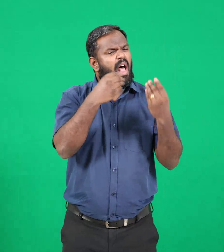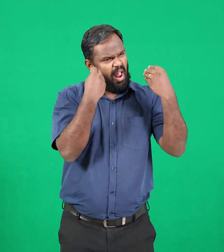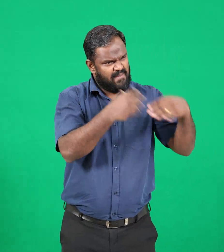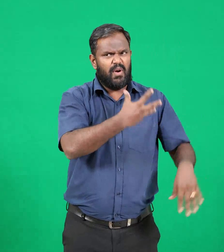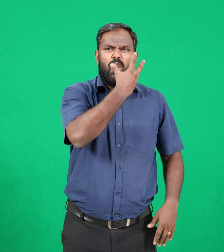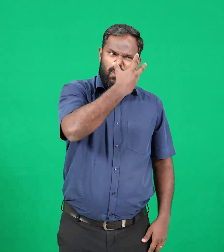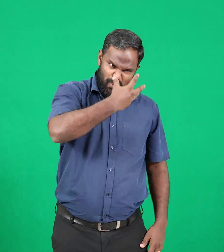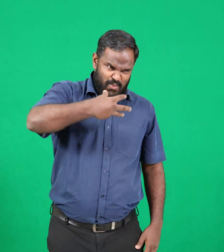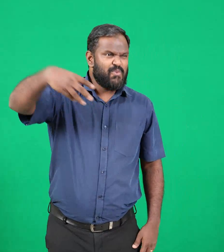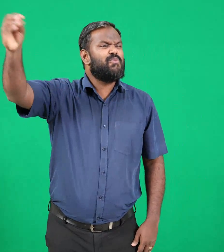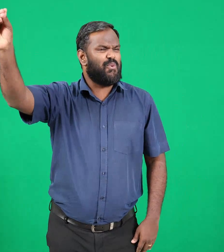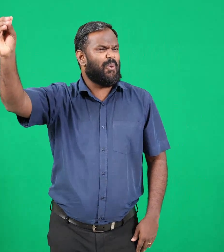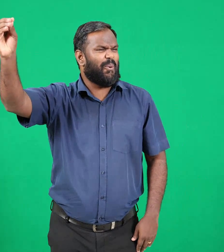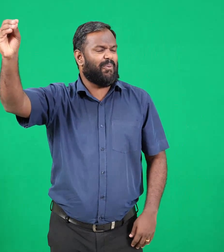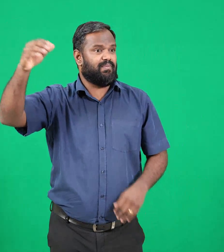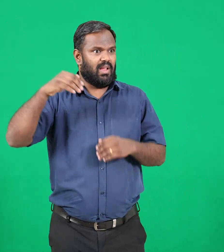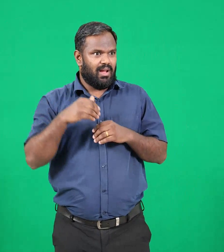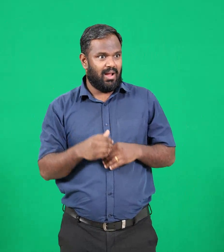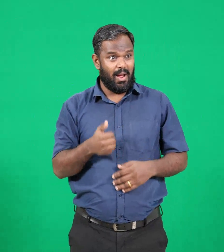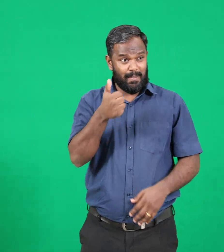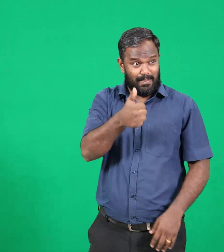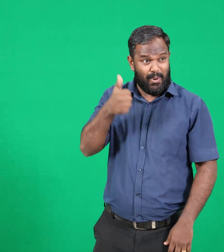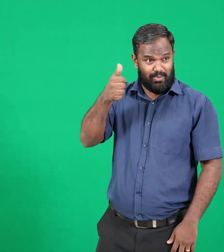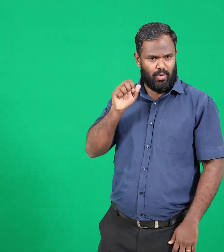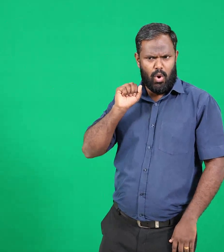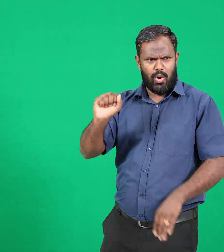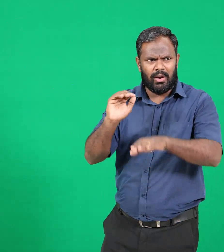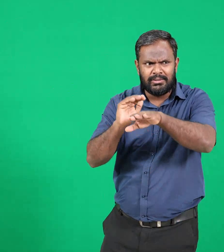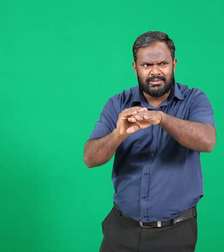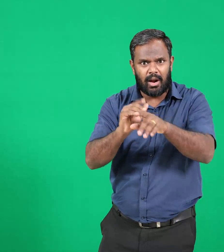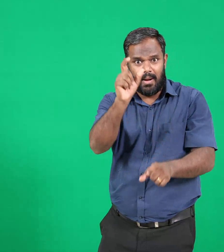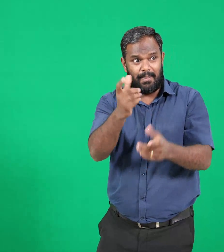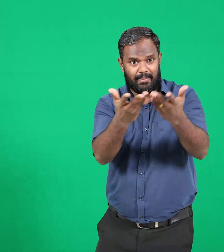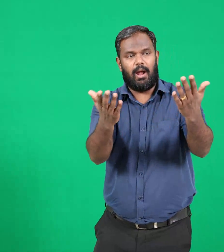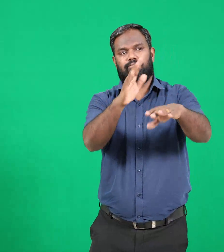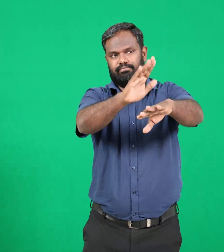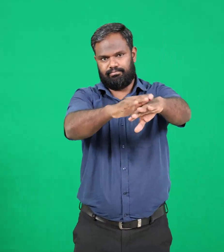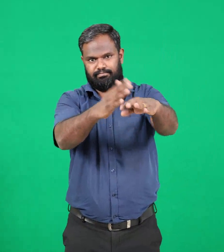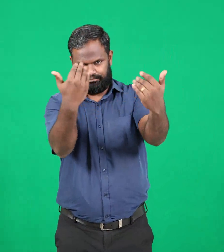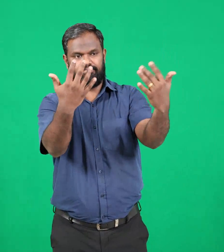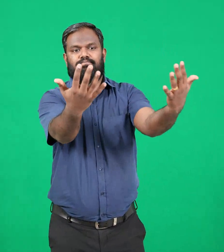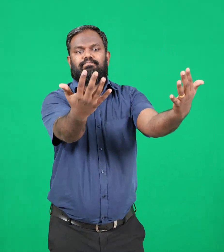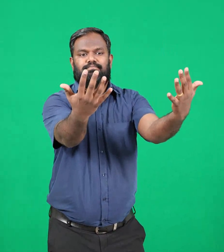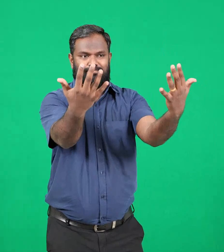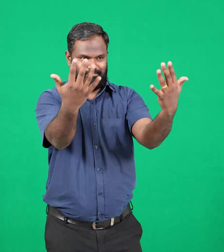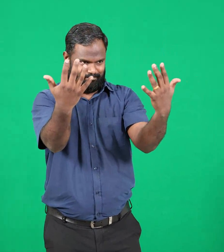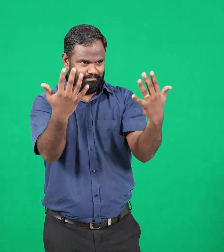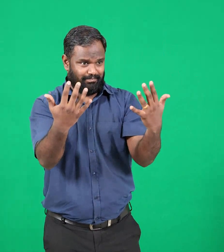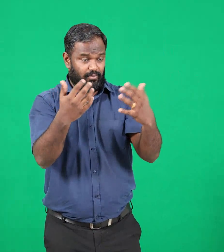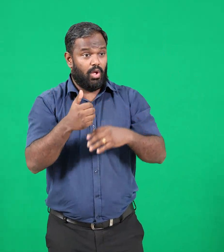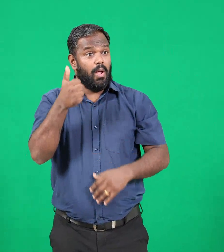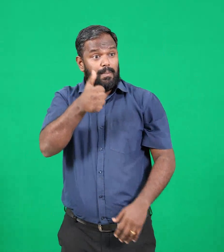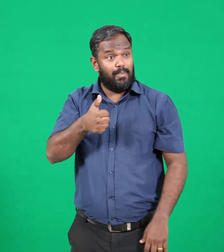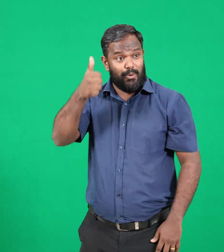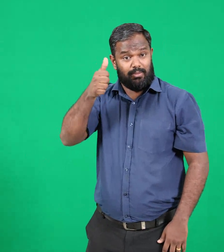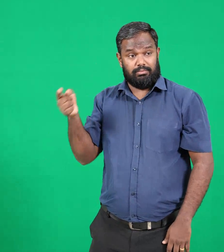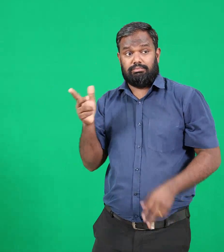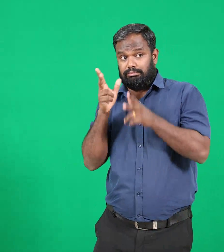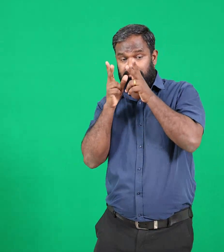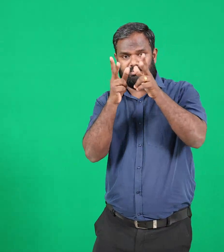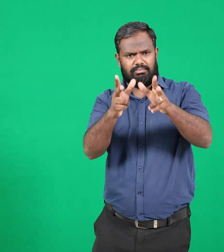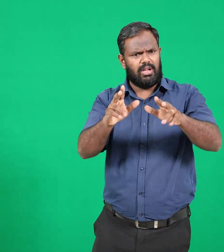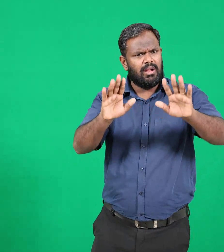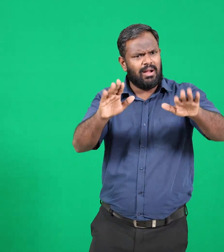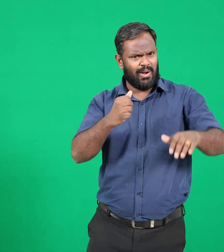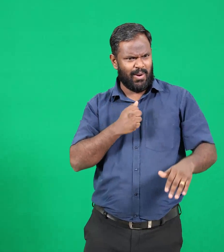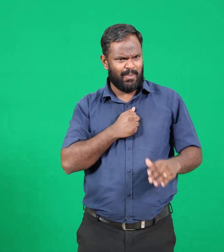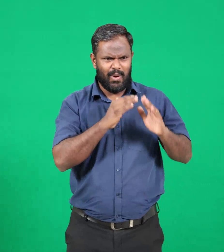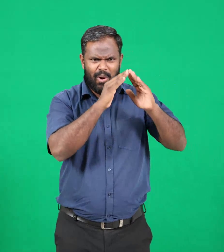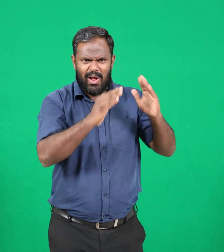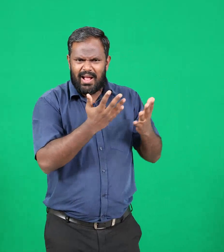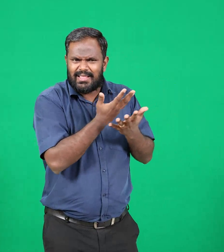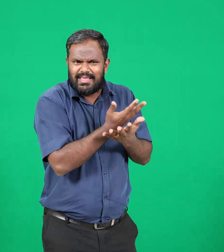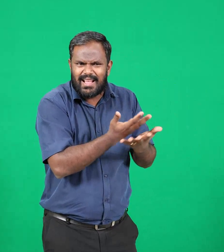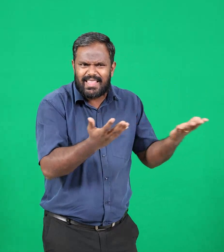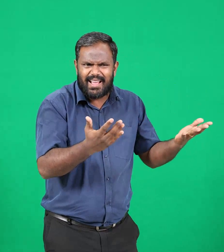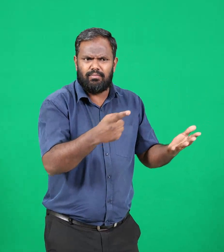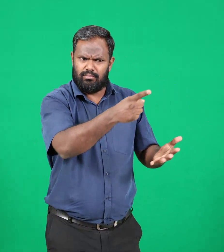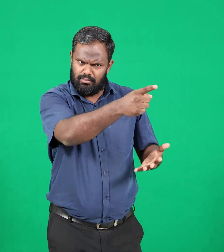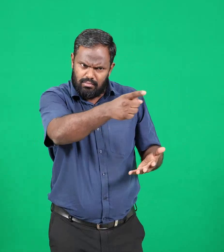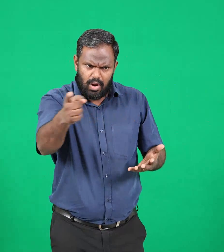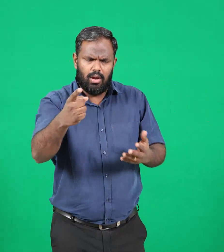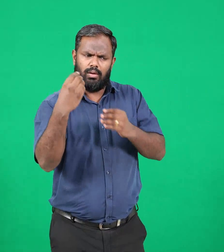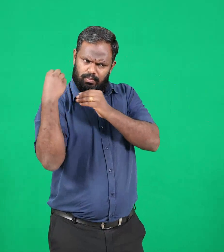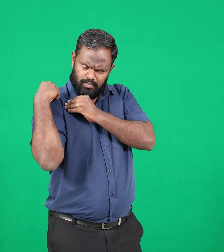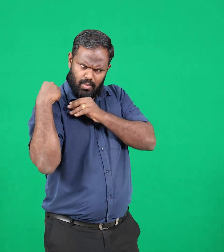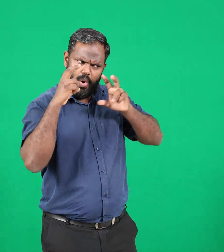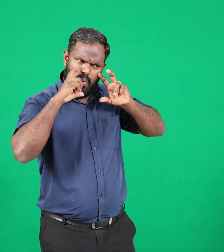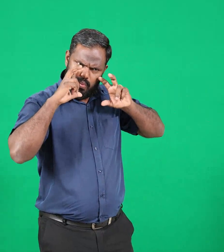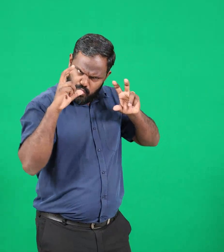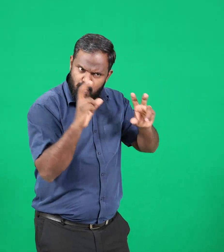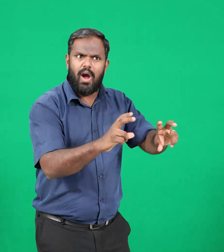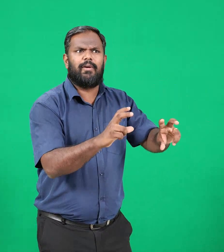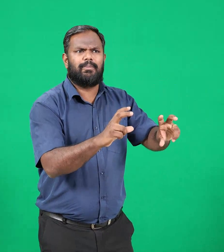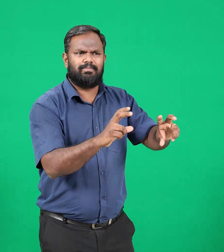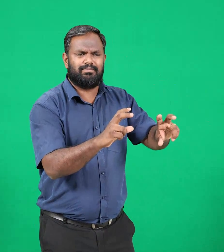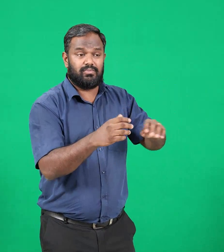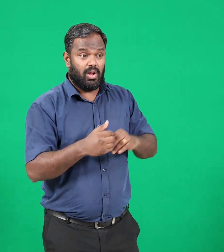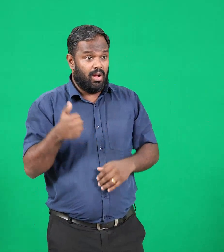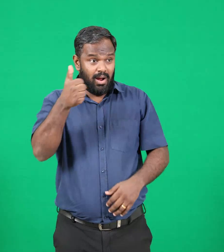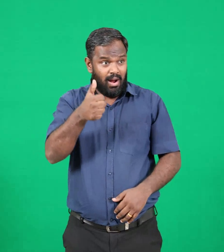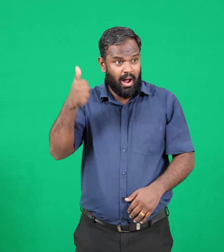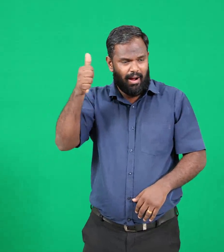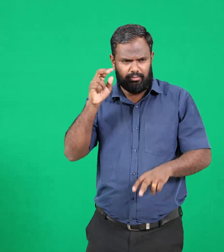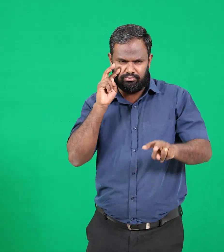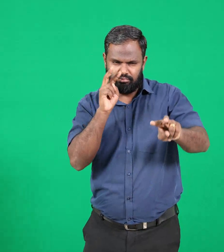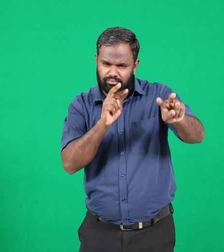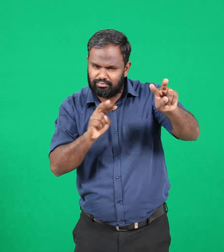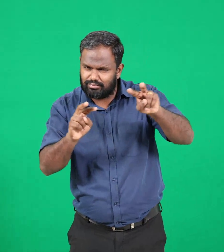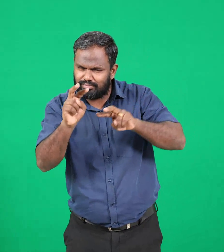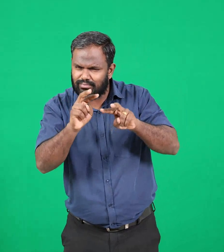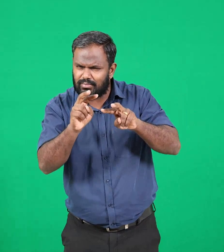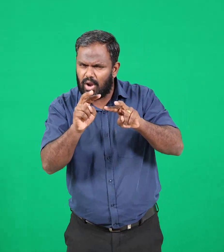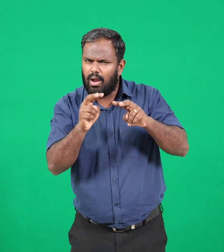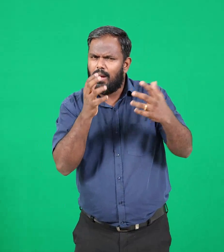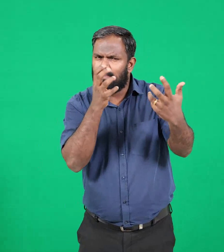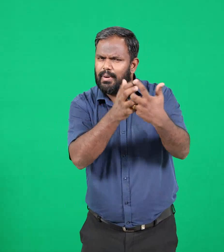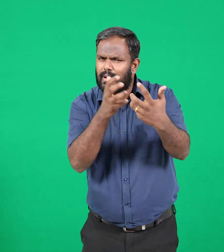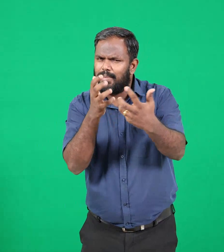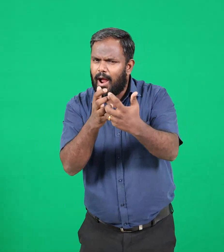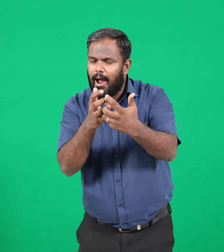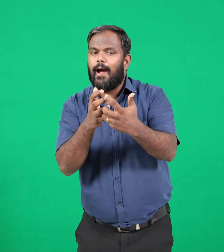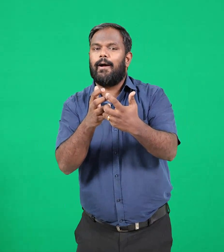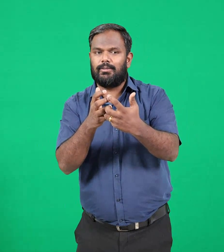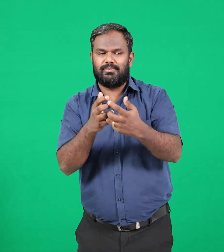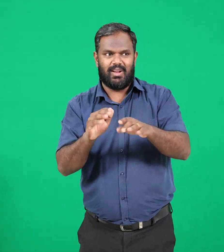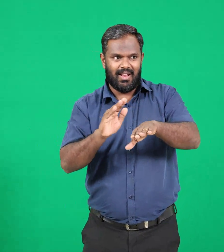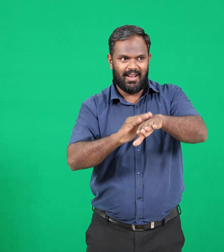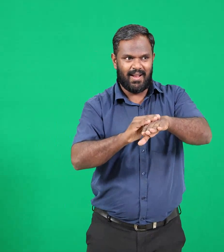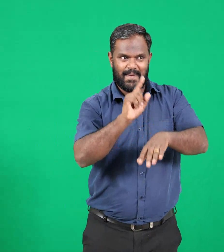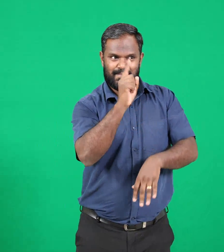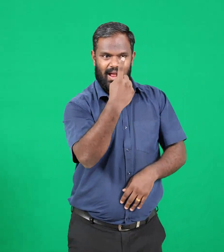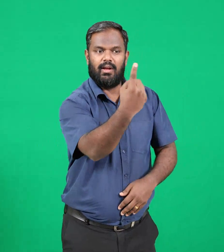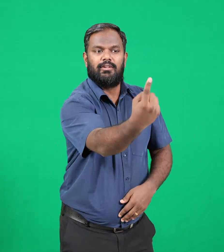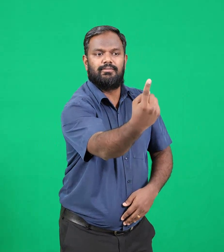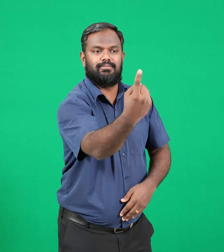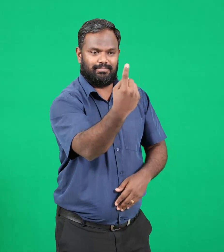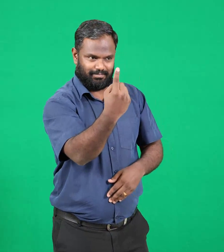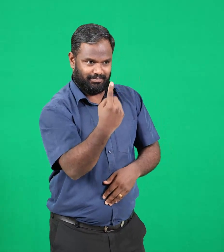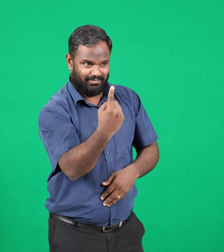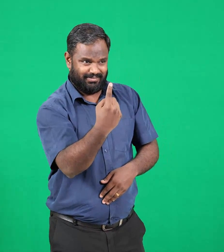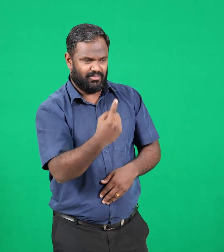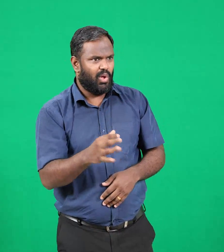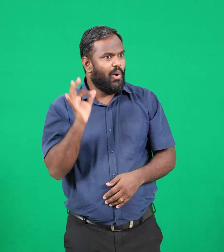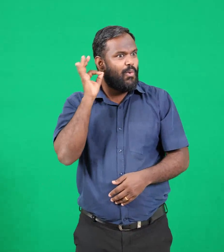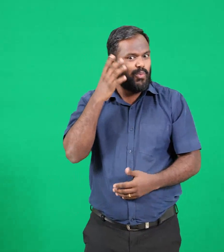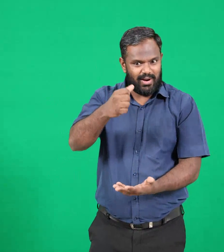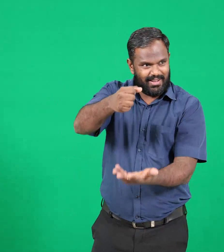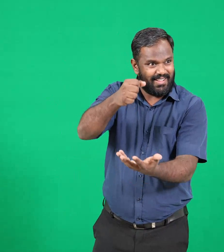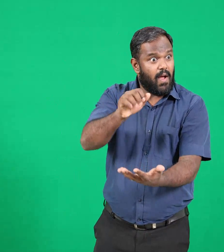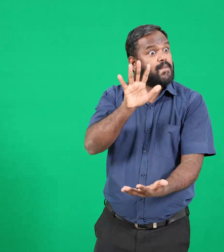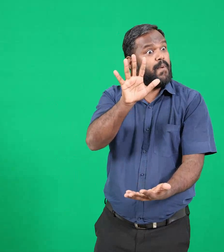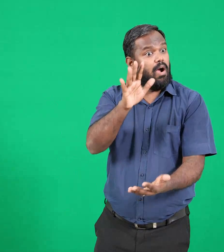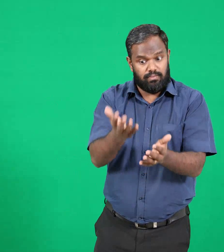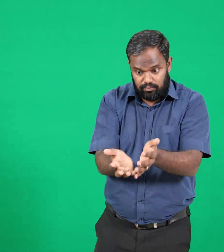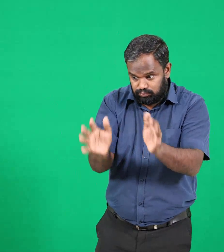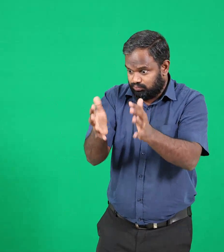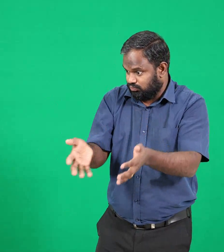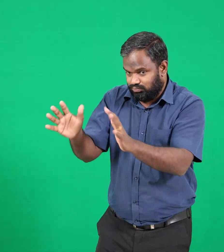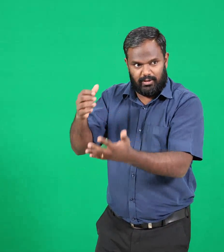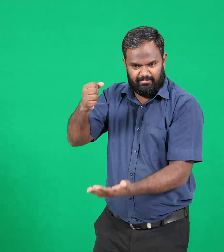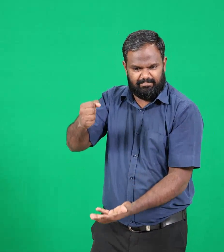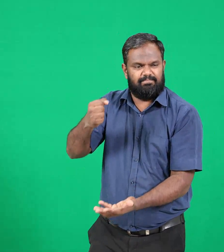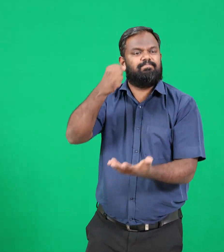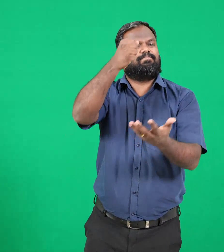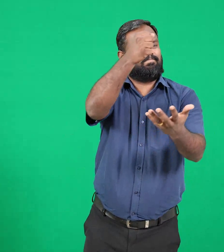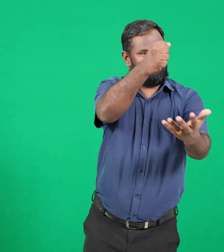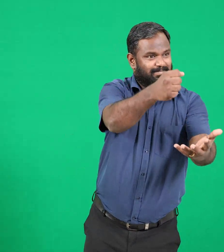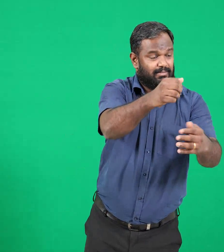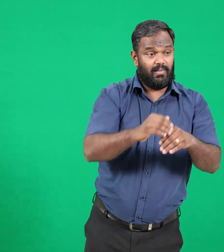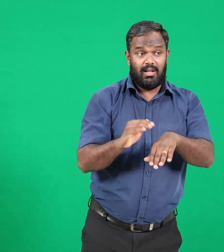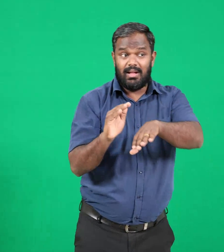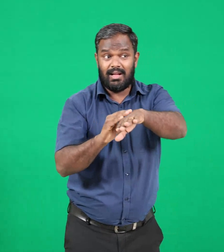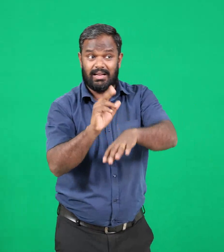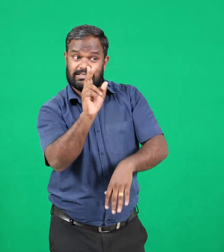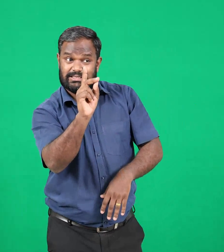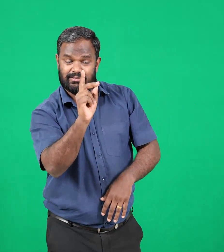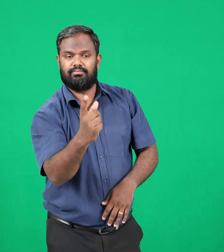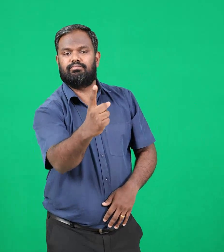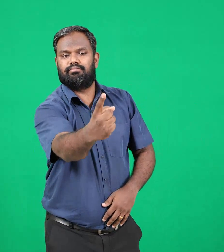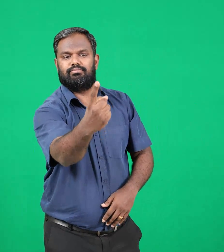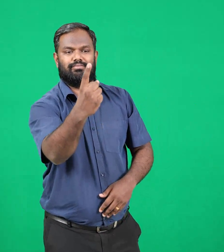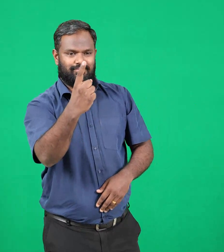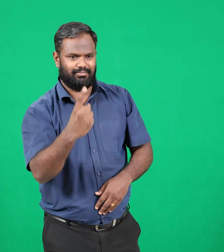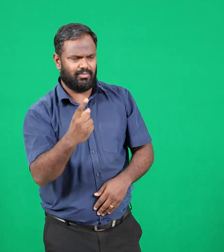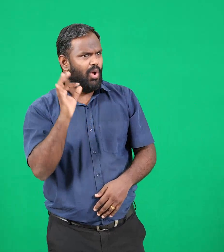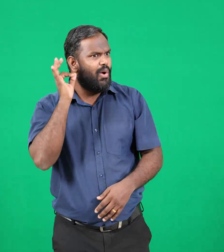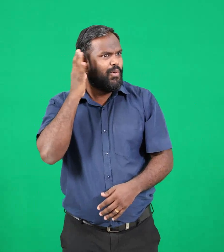To one he gave five talents, to another two talents, and to another one talent- each according to his own ability.